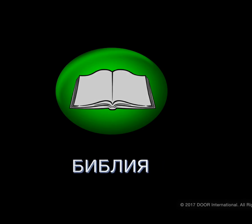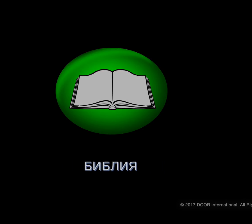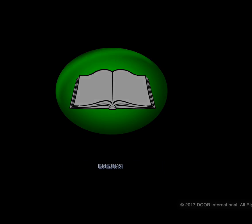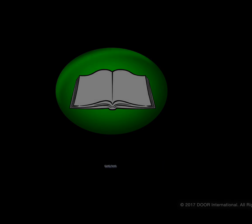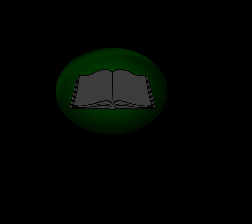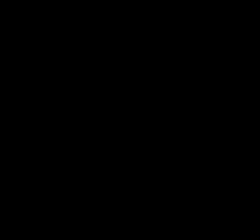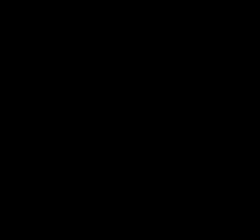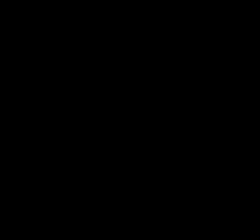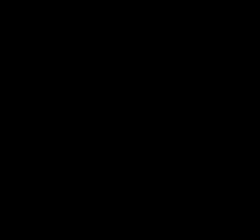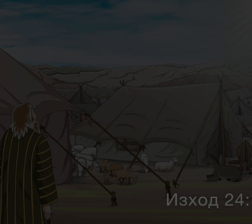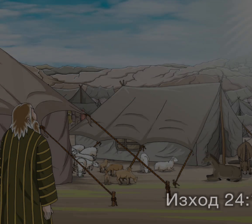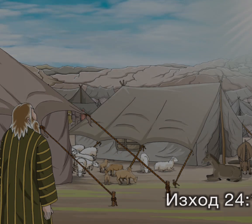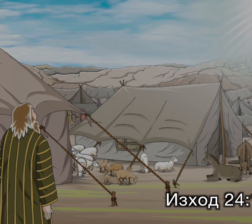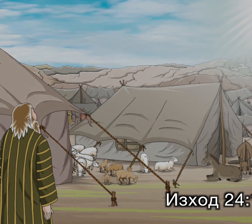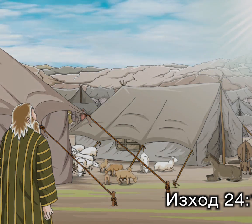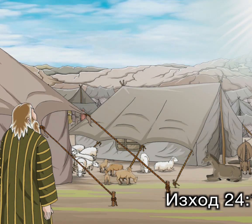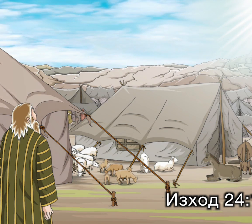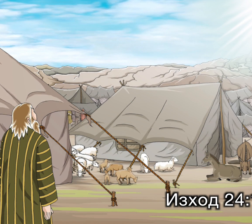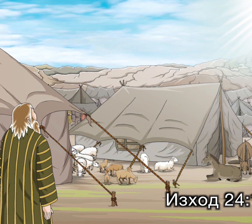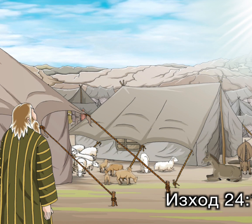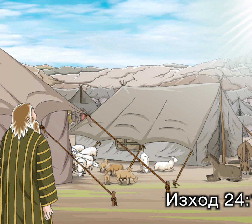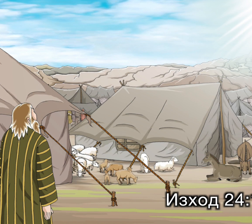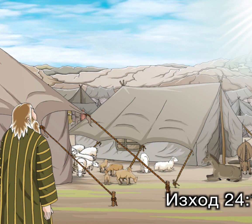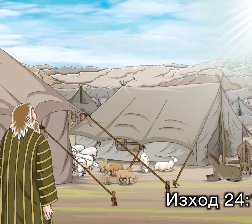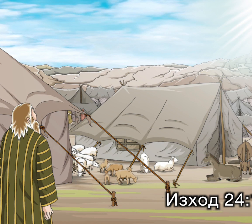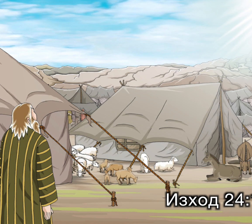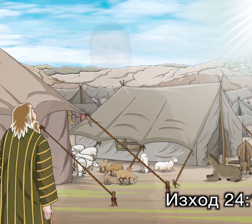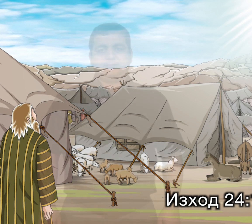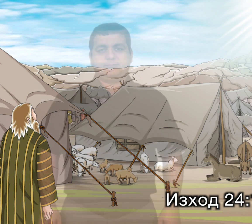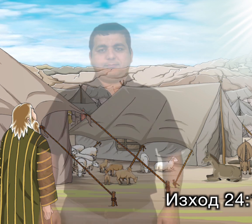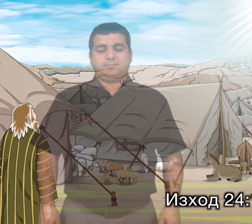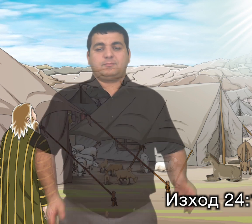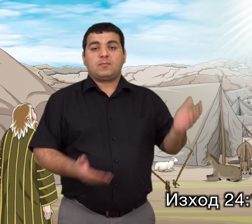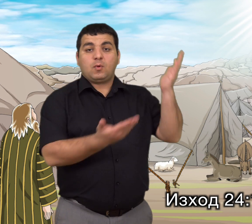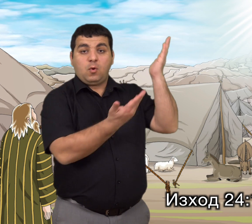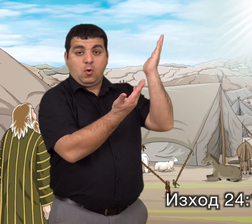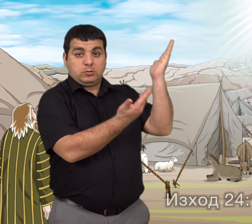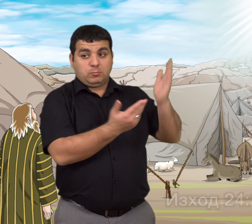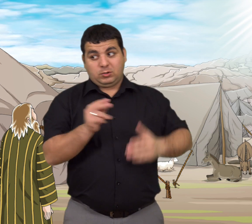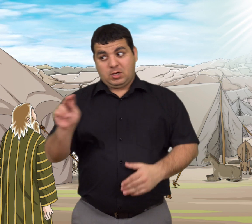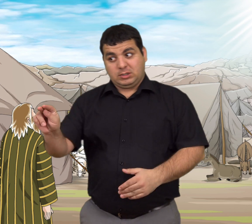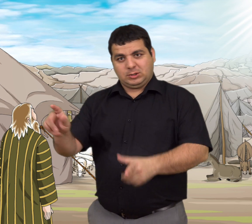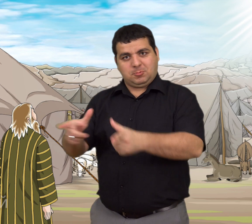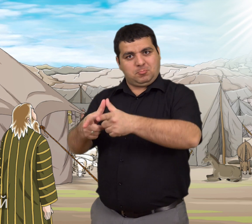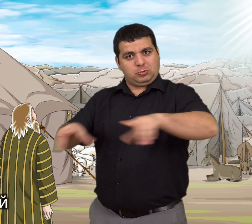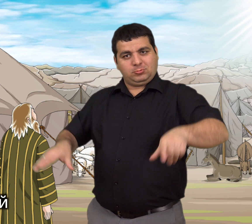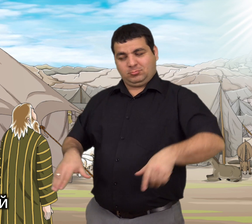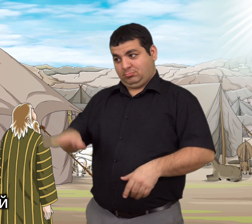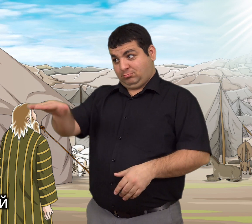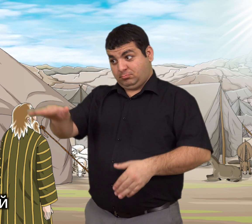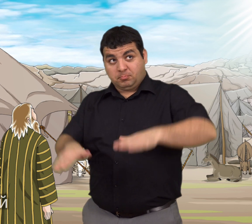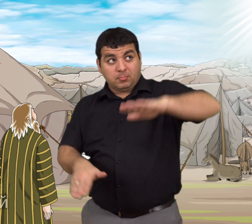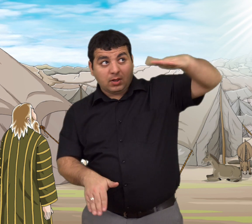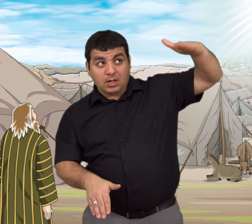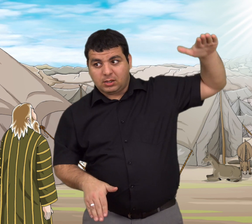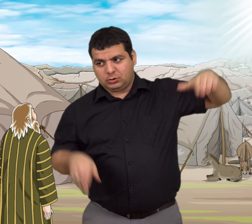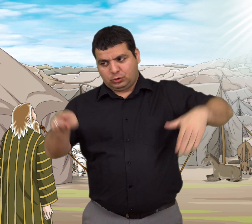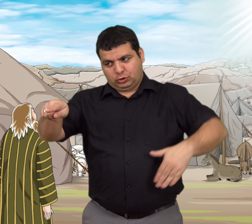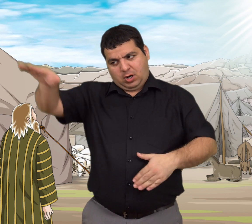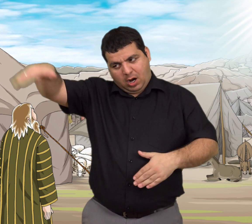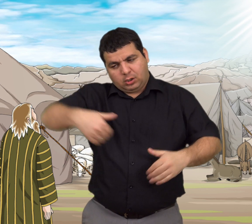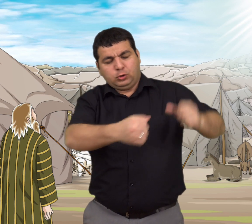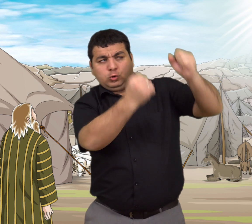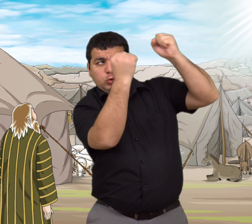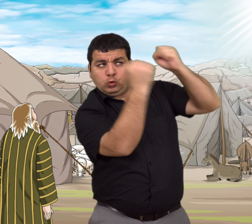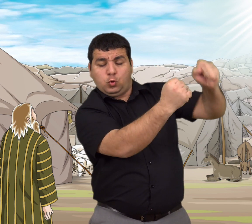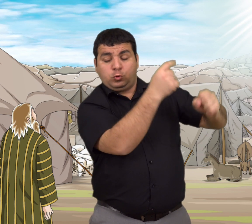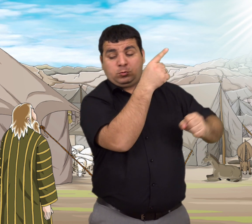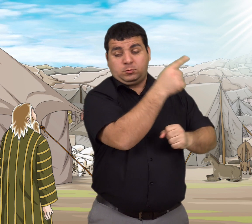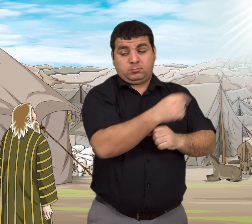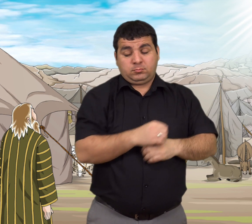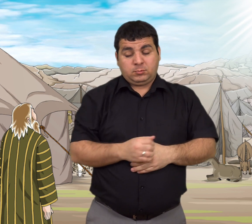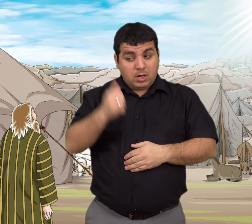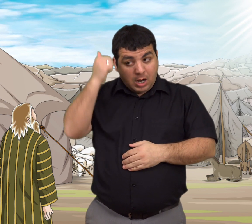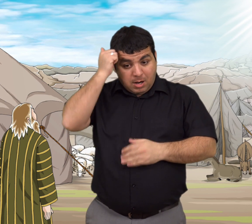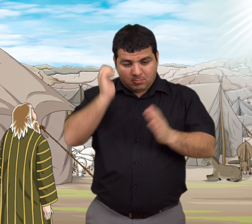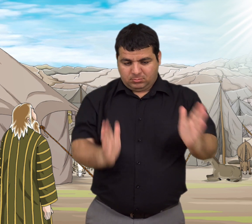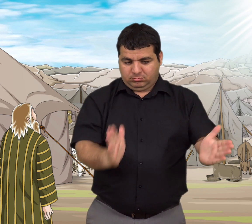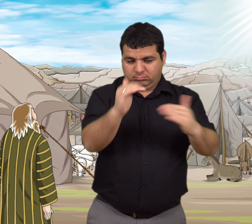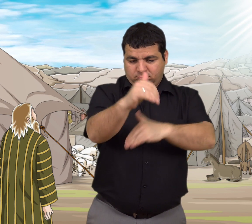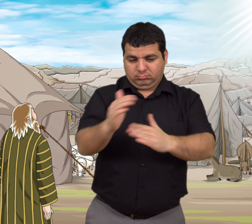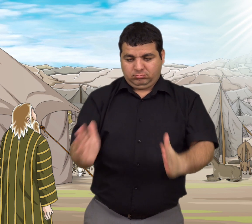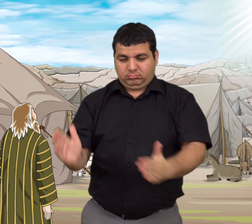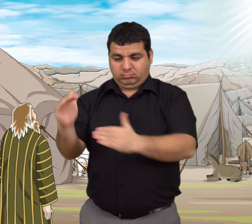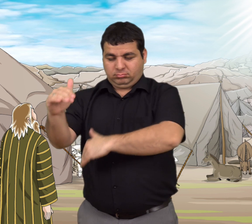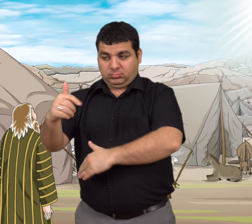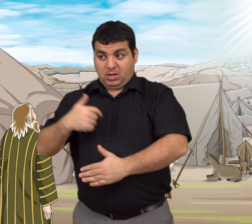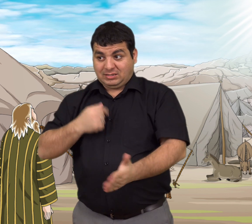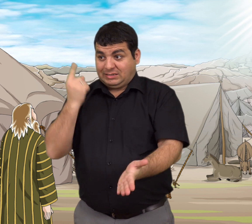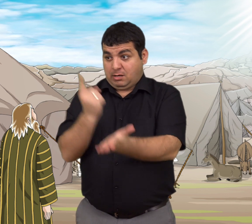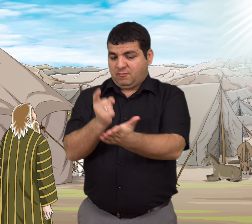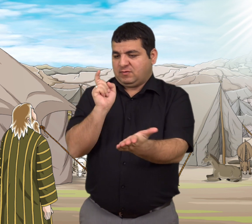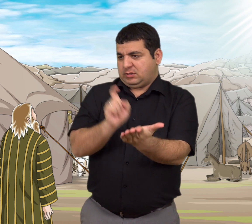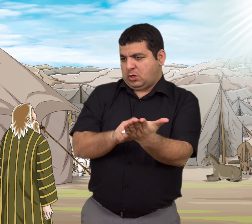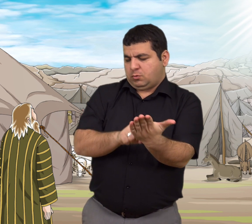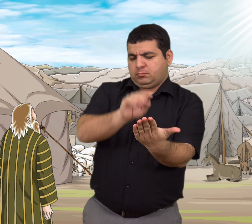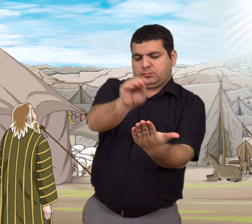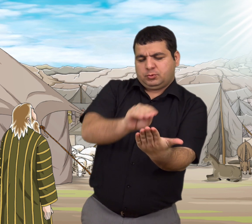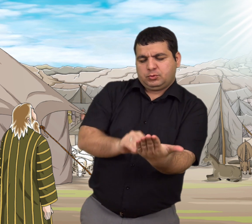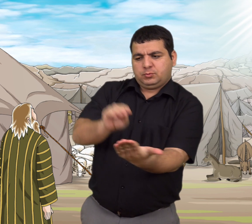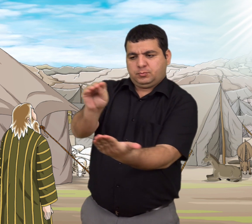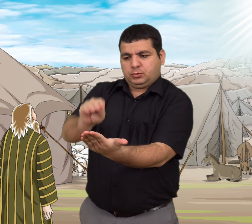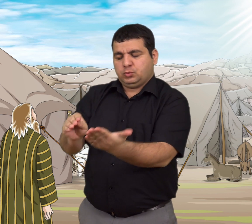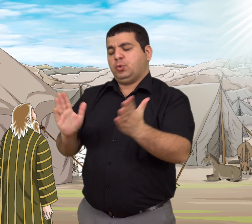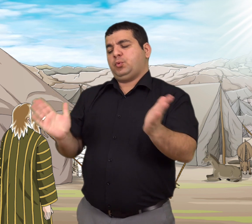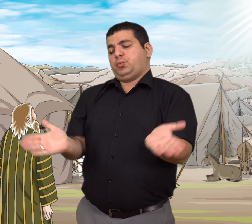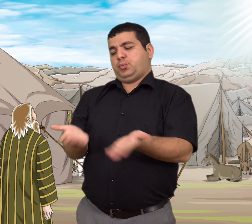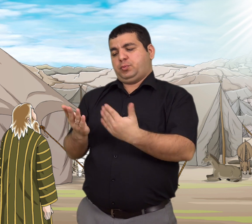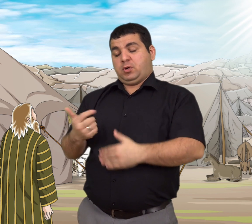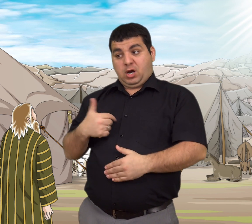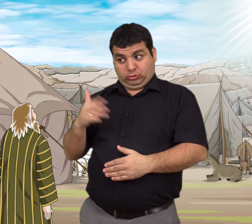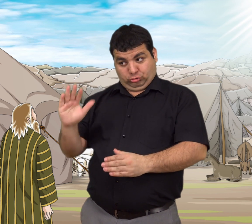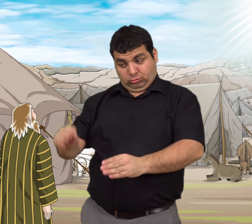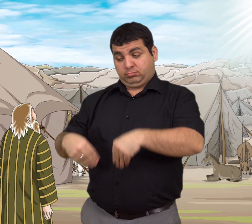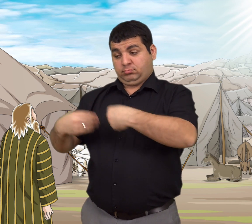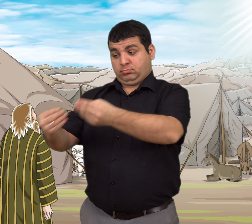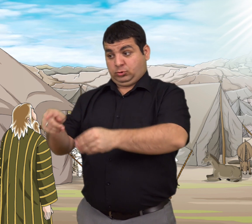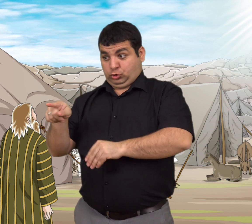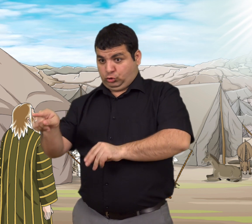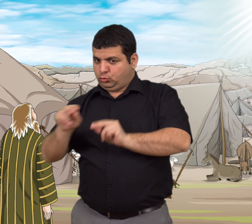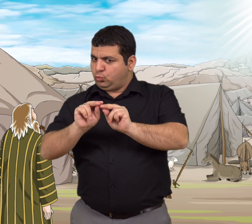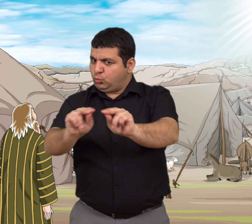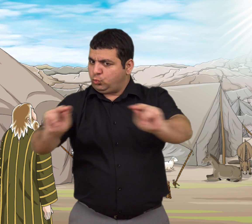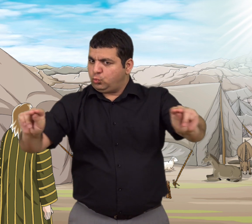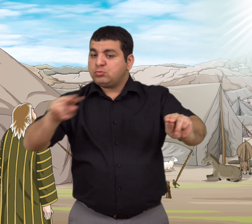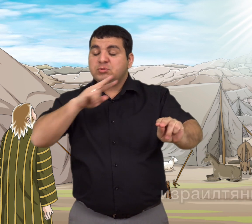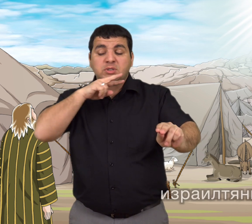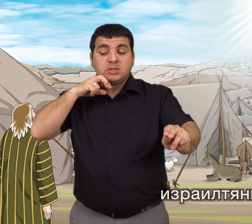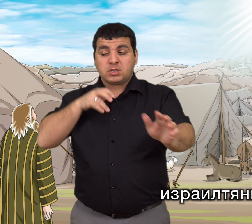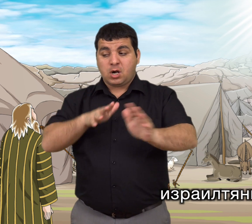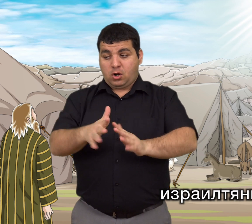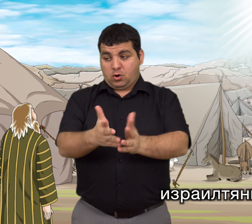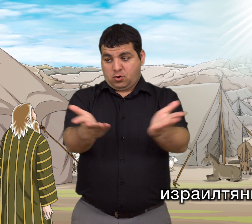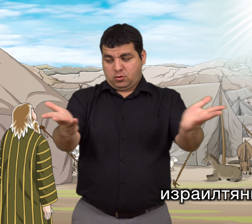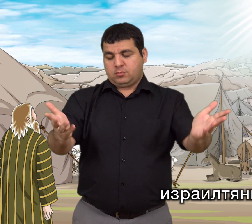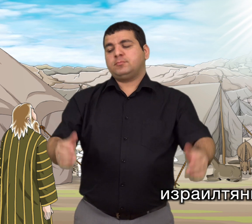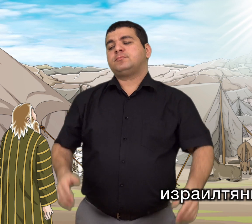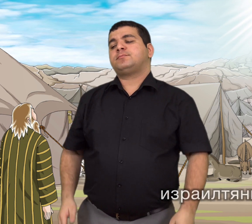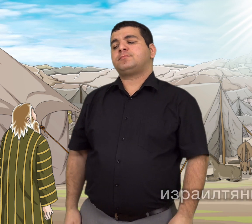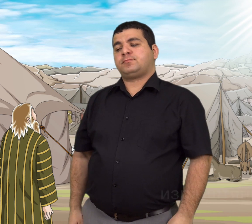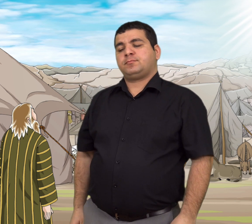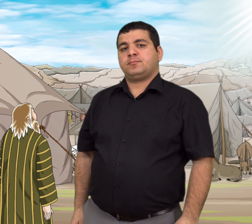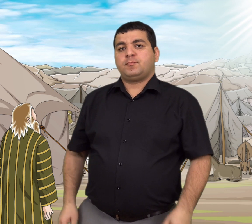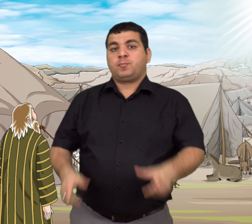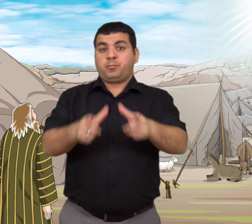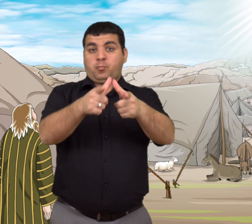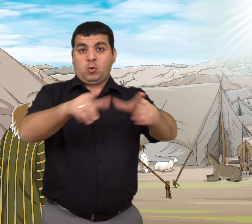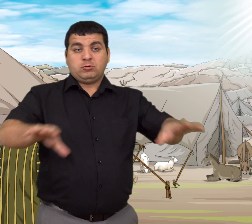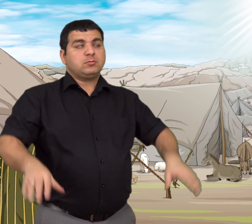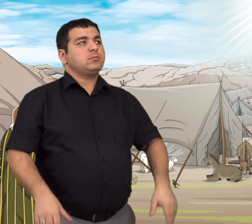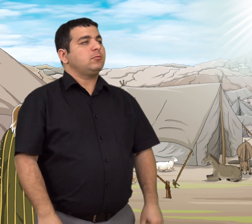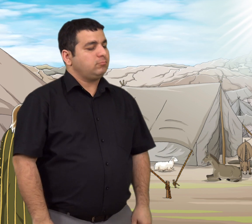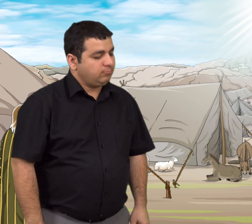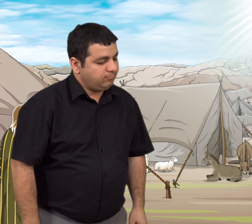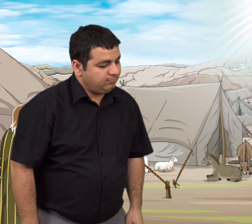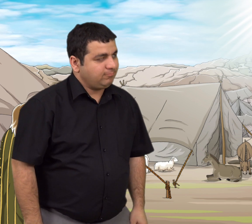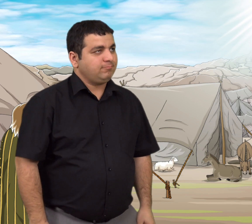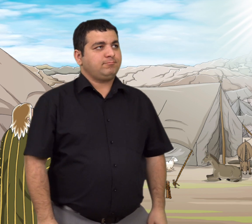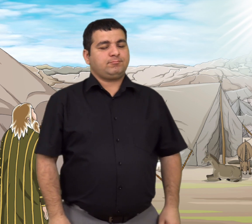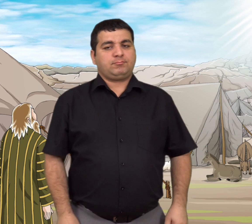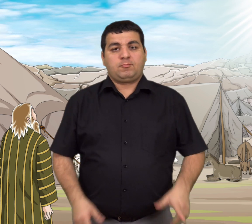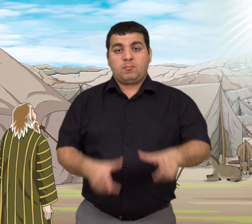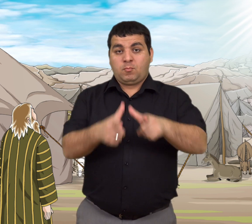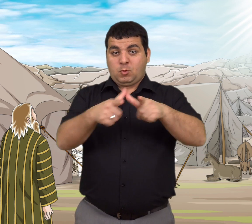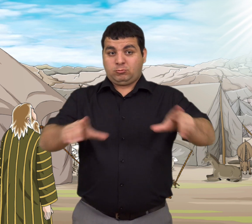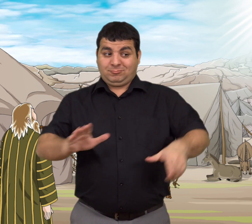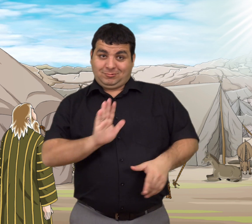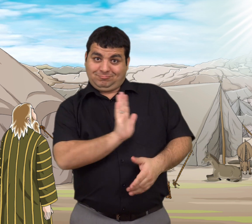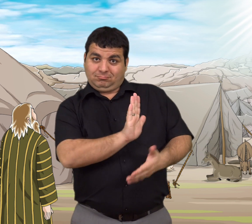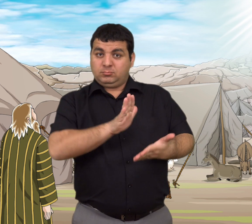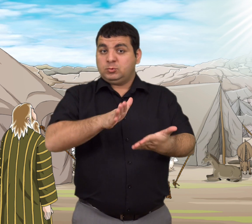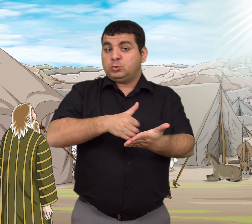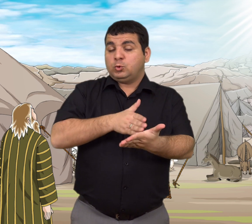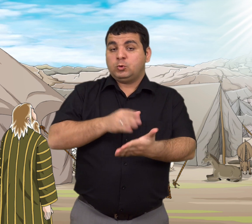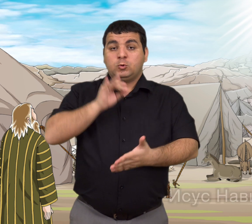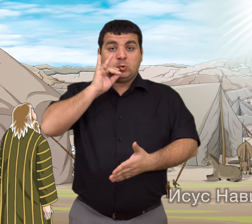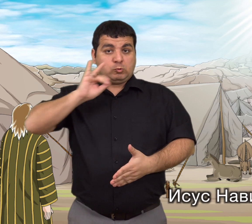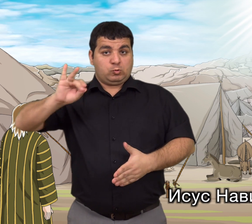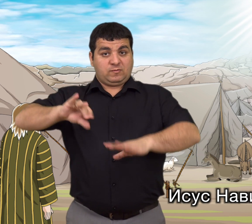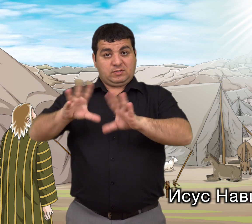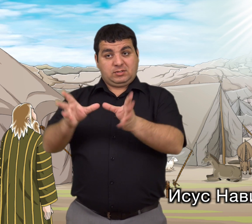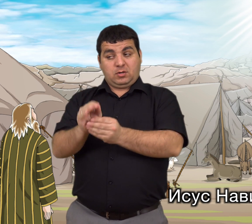Then the LORD said to Moses, “Come up to Me on the mountain and stay here, so that I may give you the tablets of stone, with the law and commandments I have written for their instruction.”